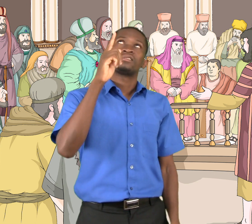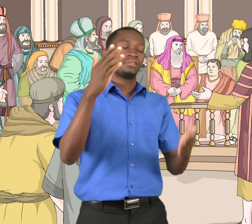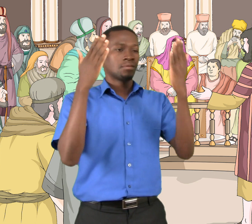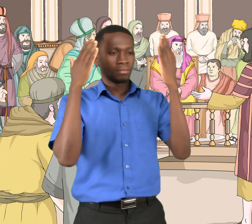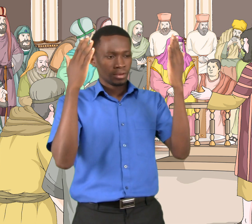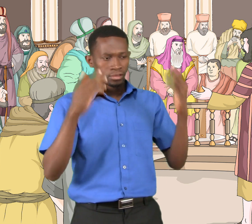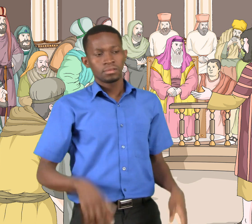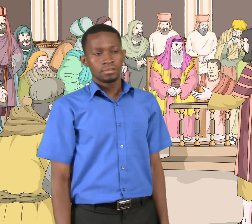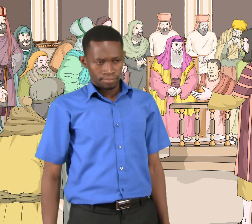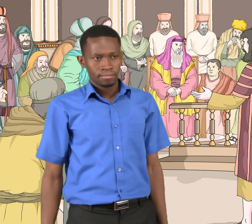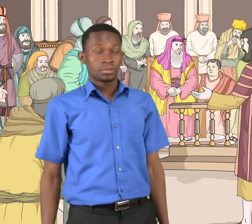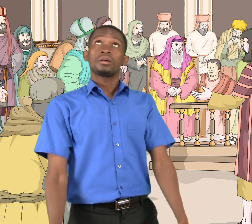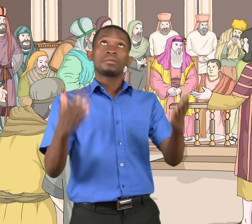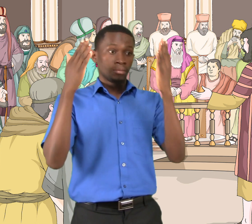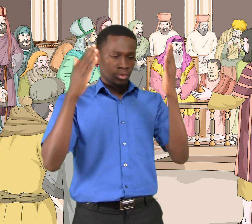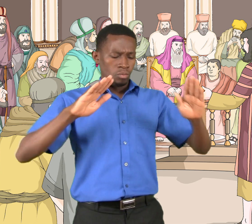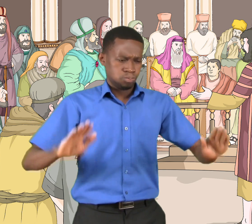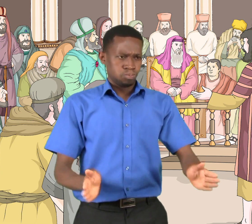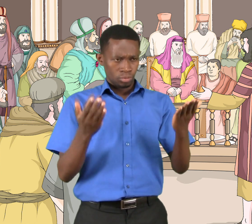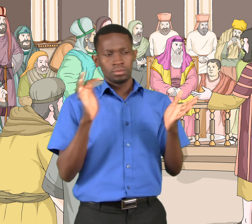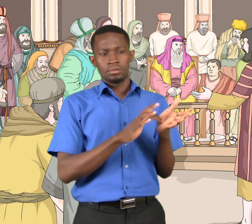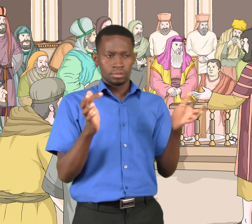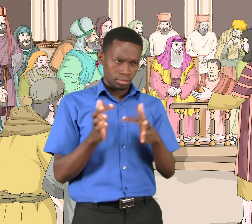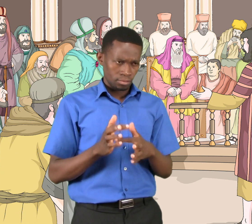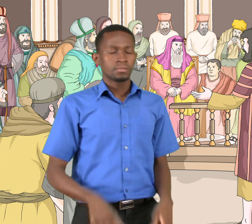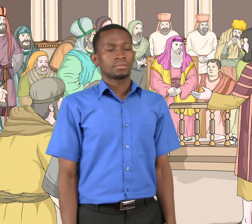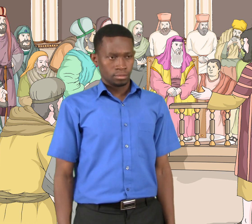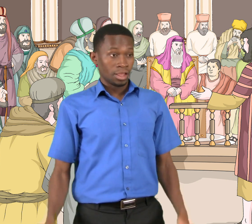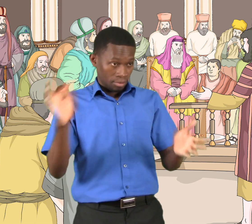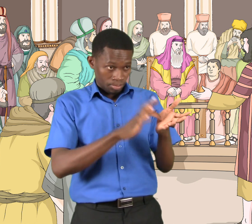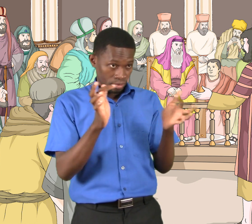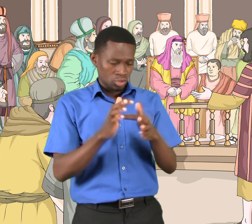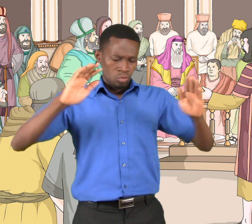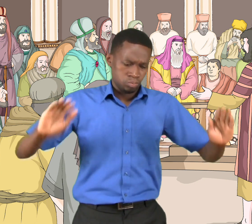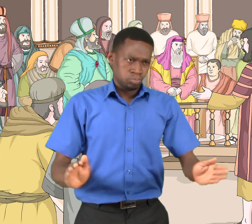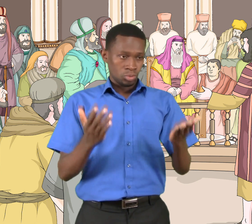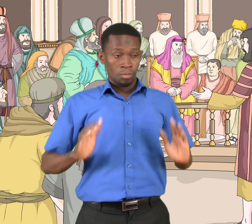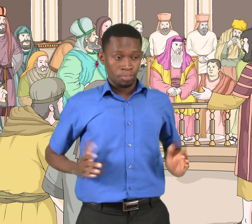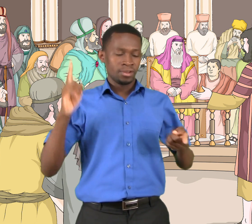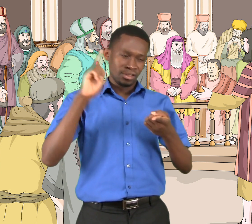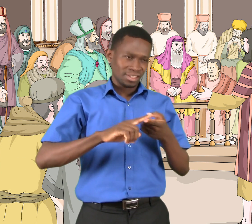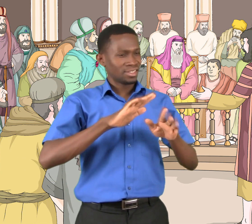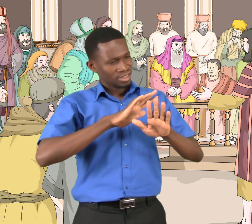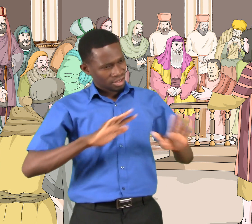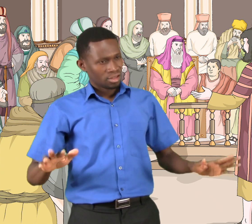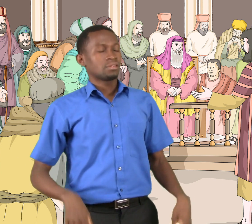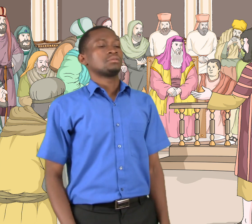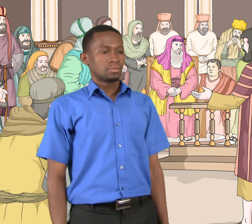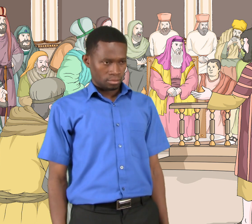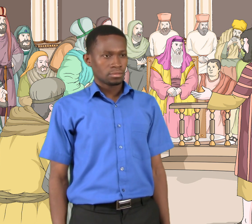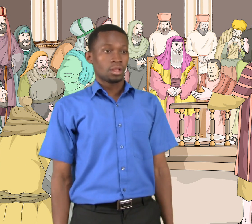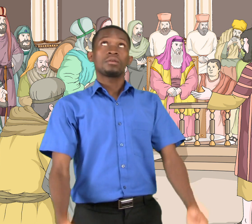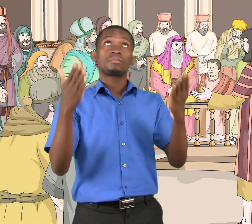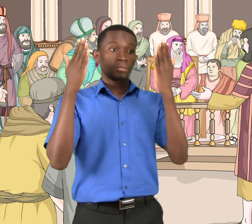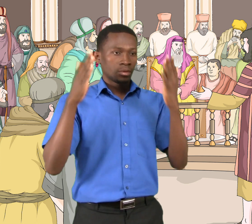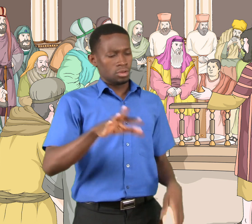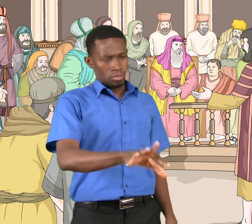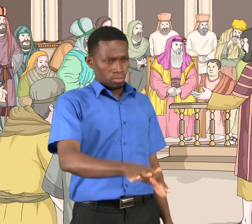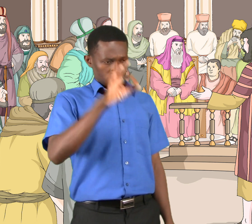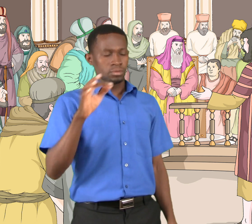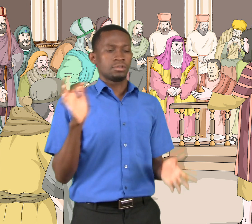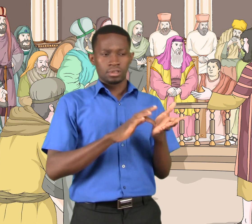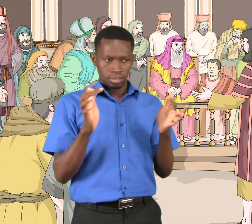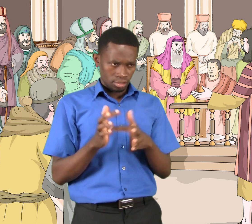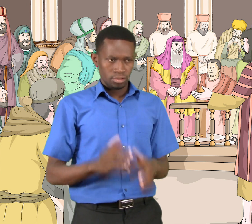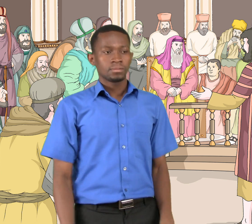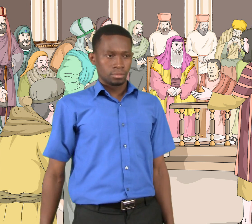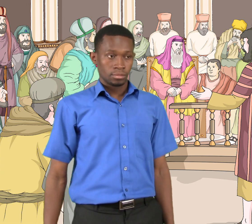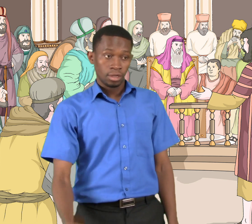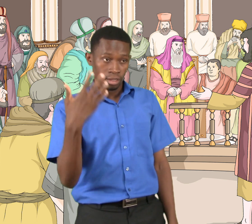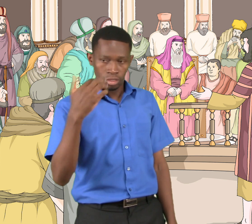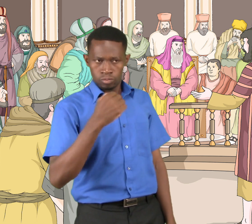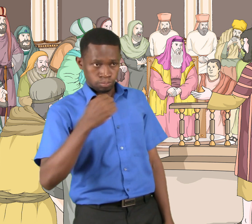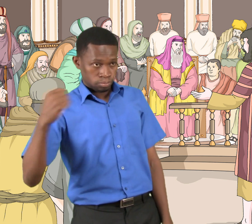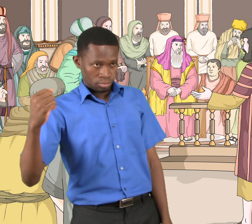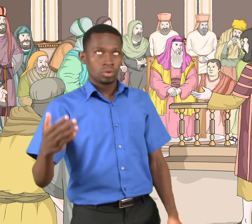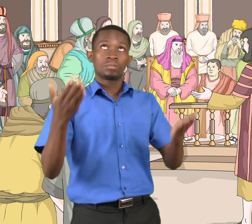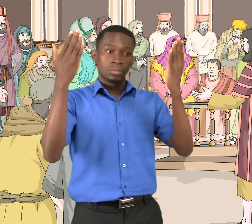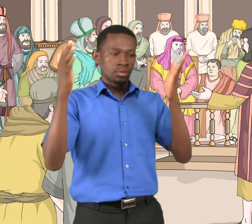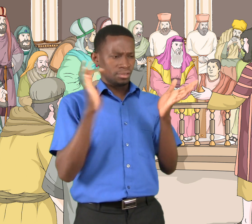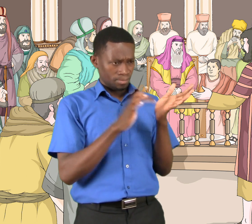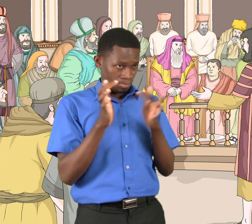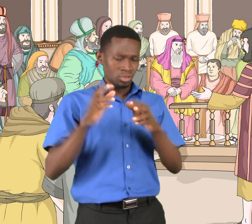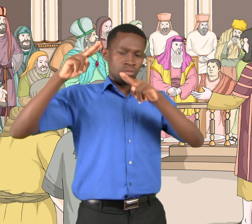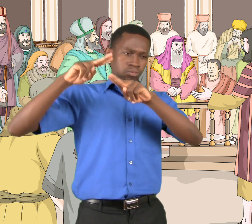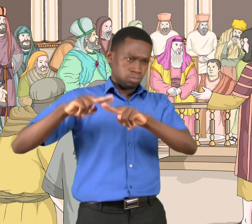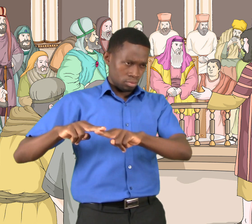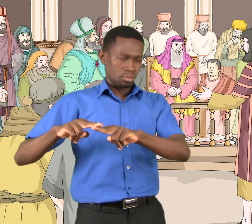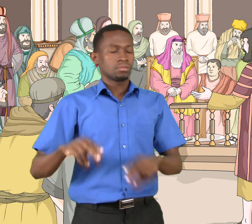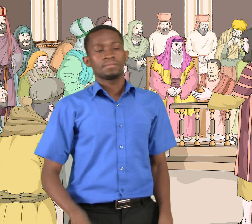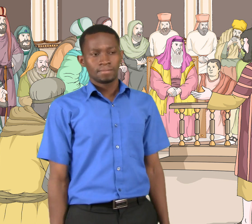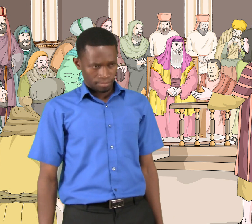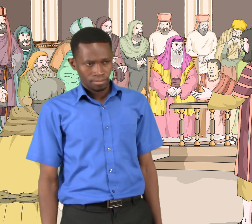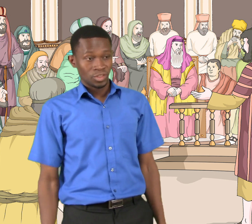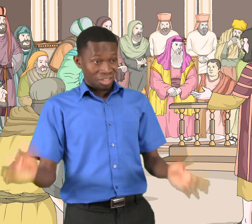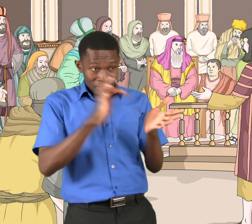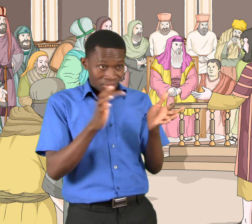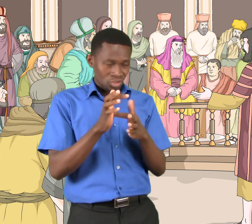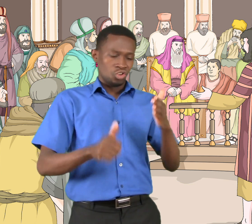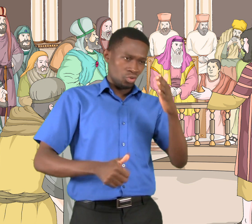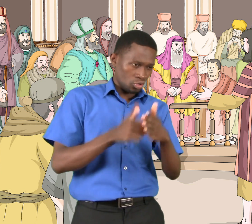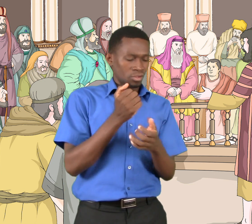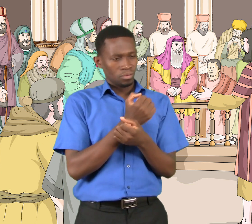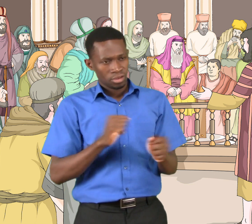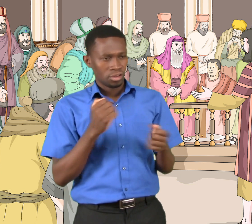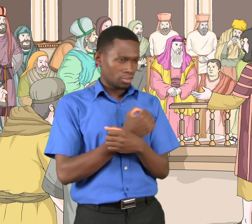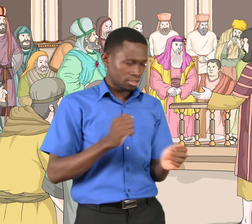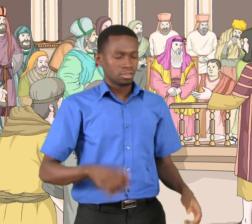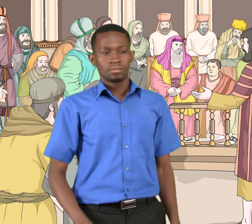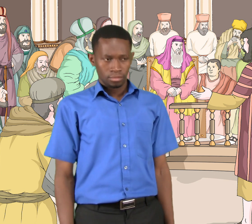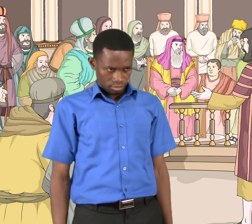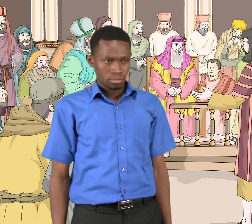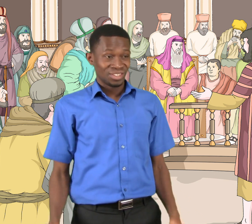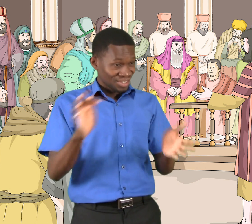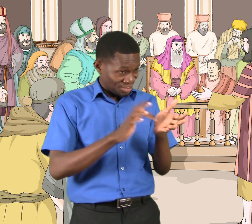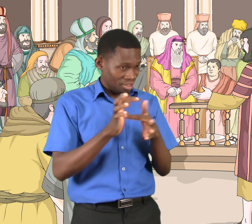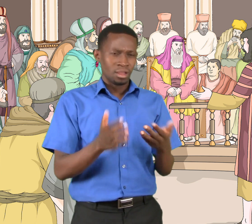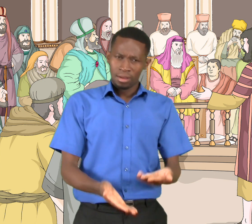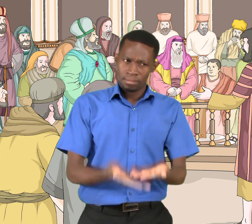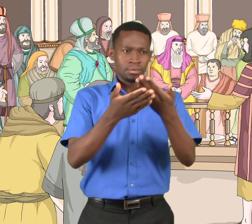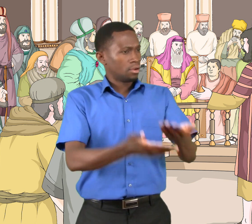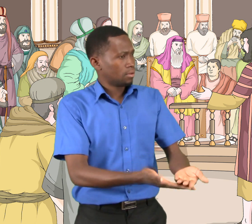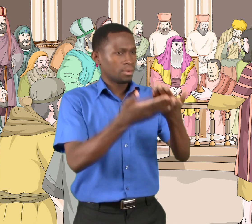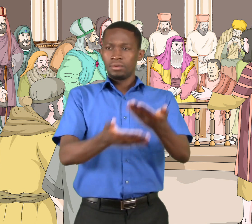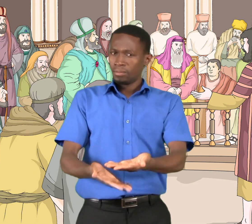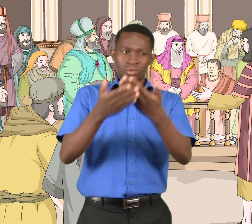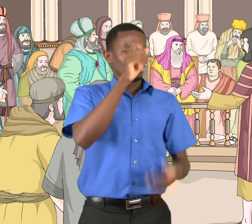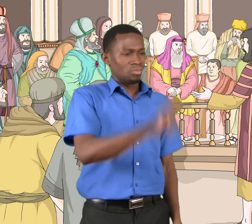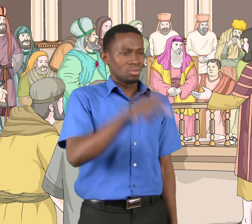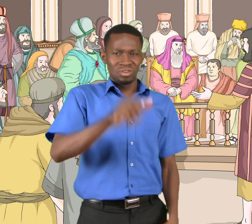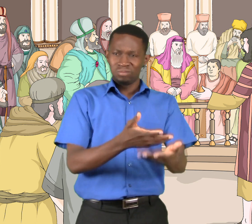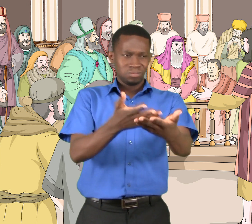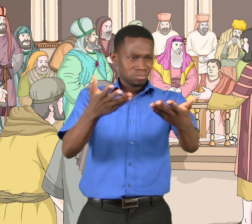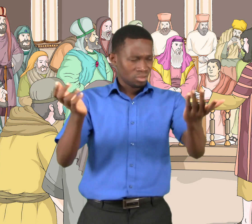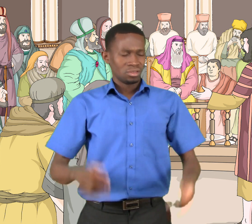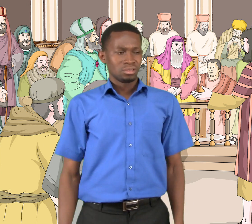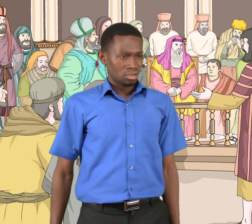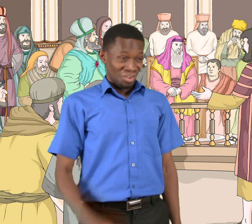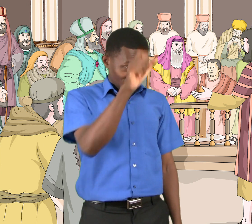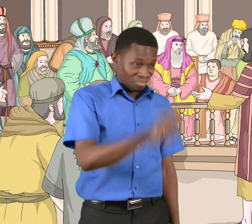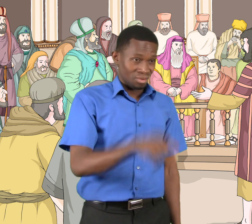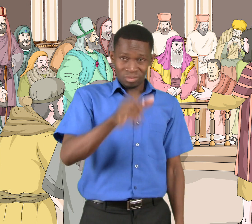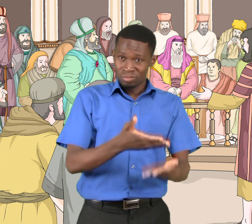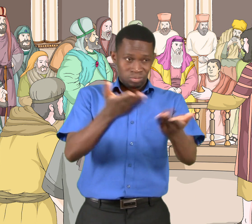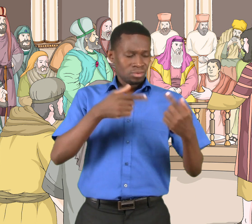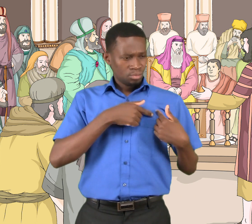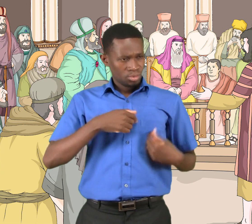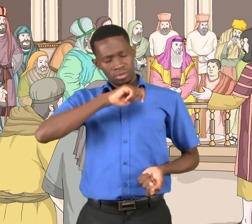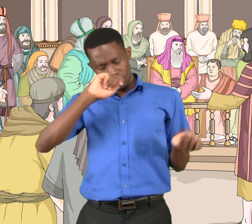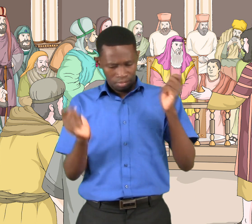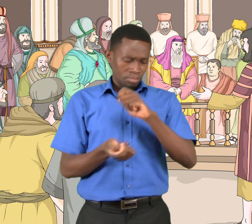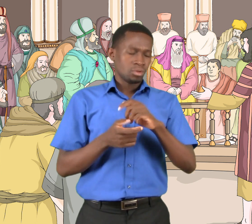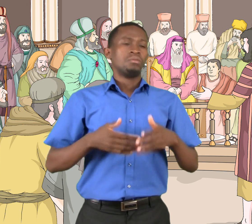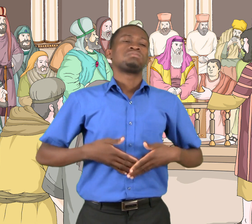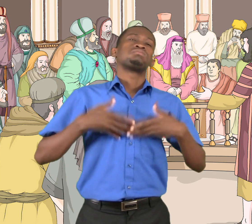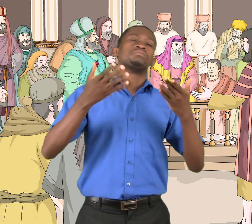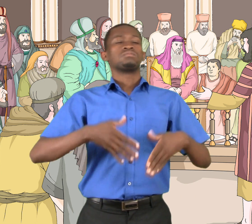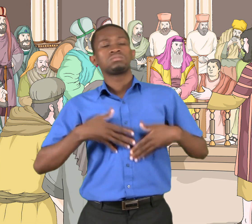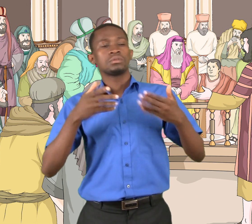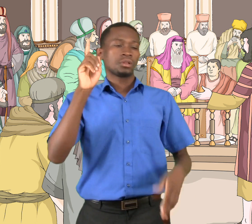God exalted Him to His right hand as Prince and Savior, in order to grant repentance and forgiveness of sins to Israel.